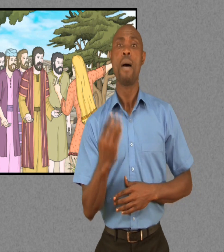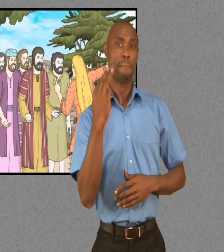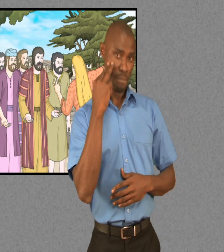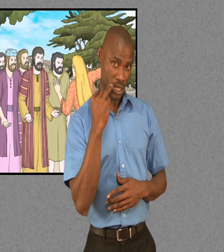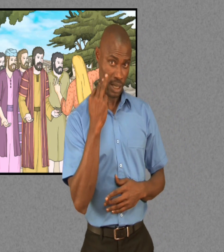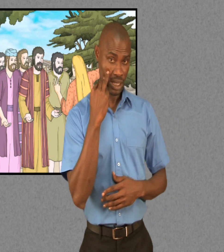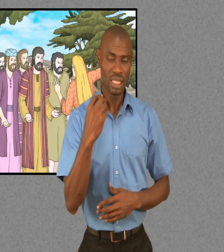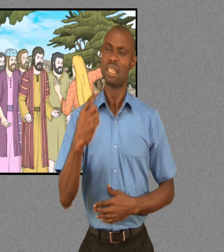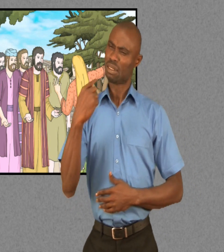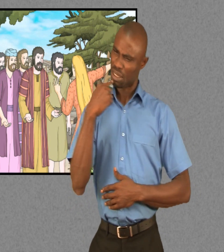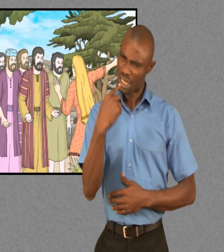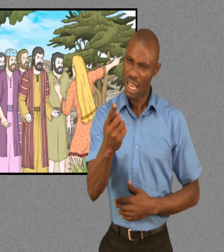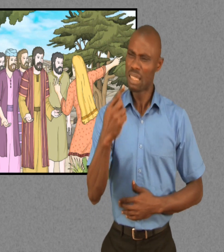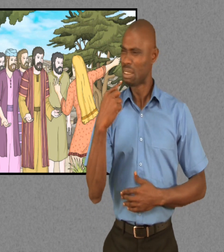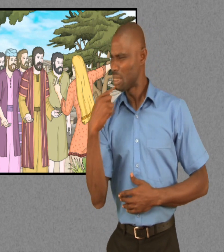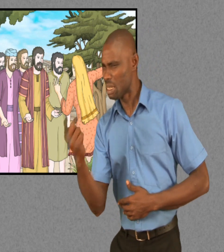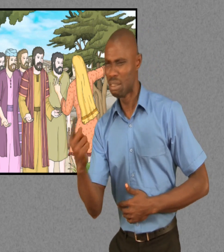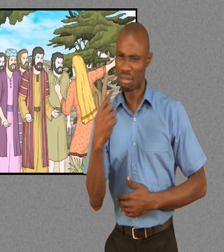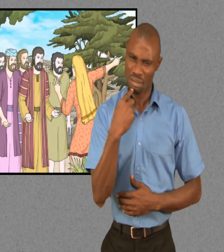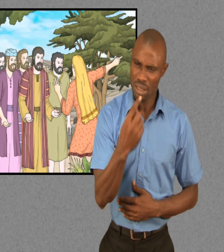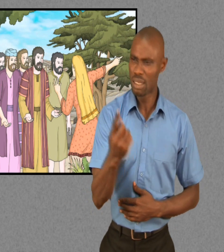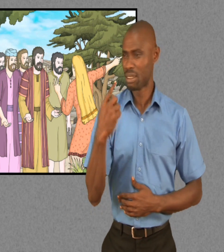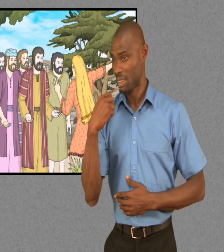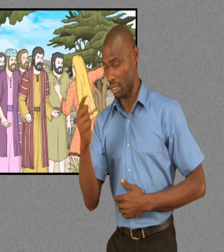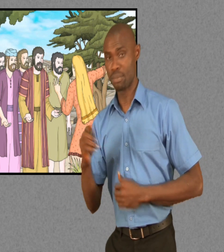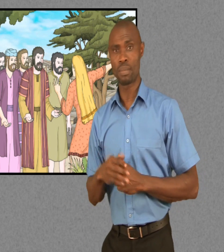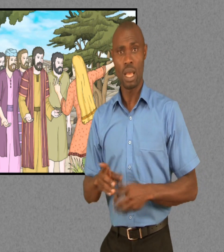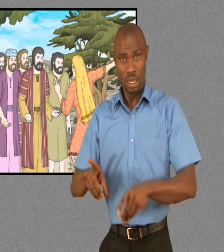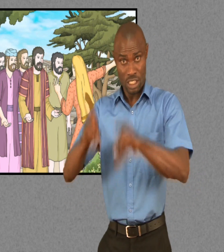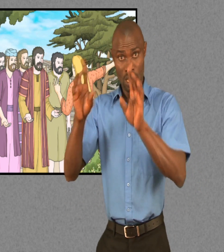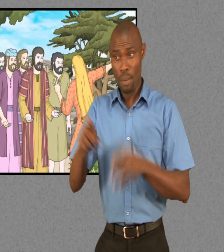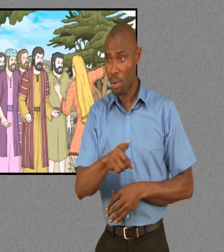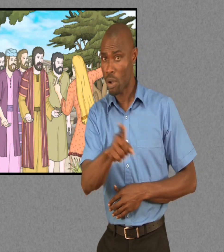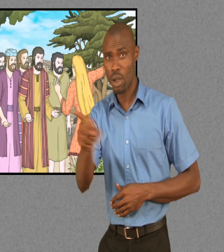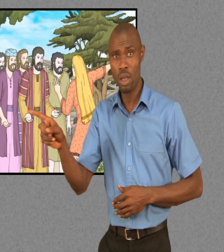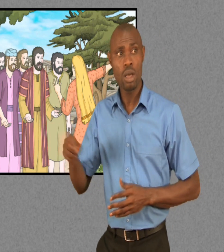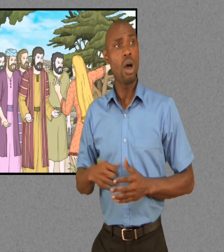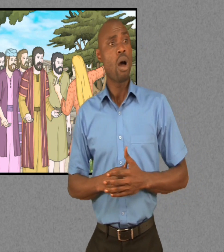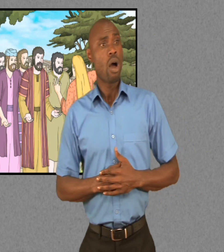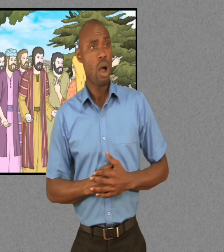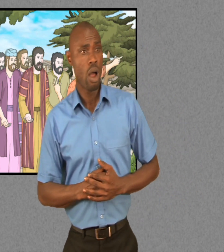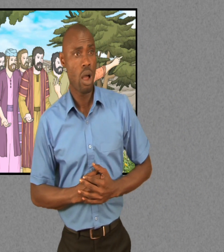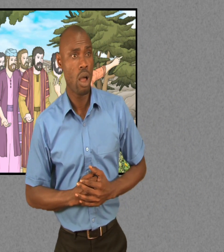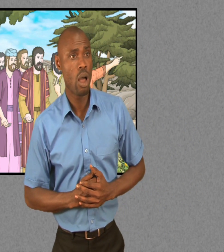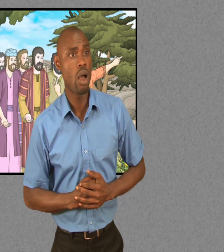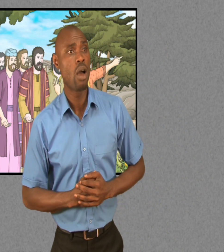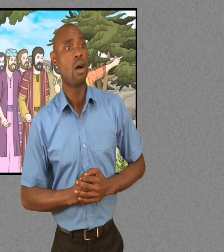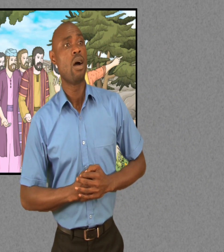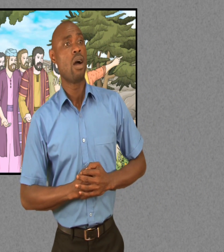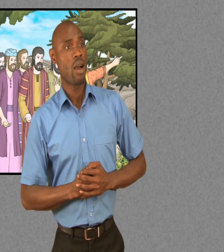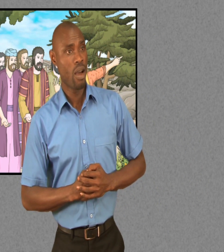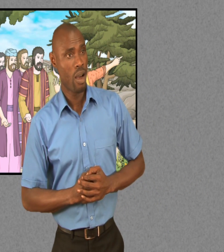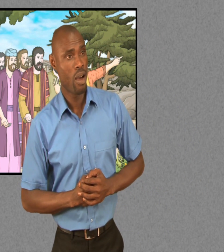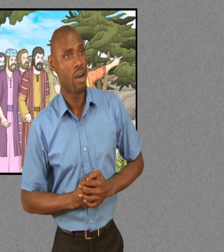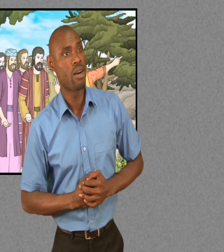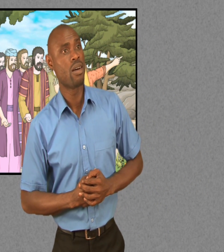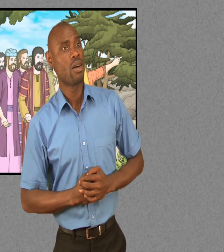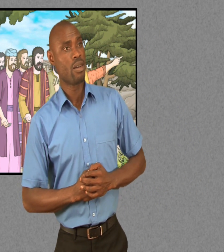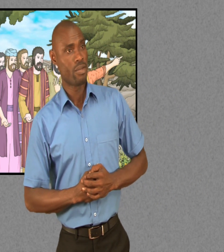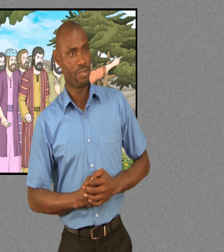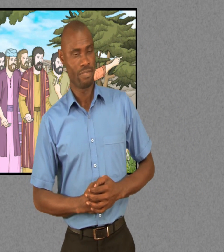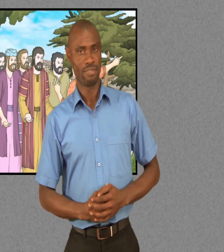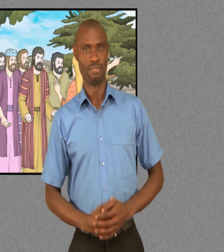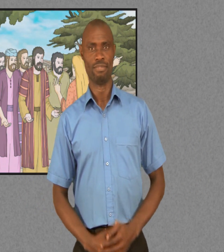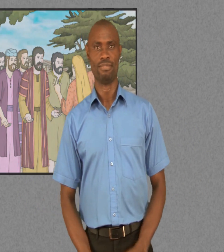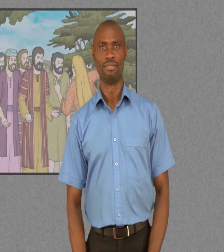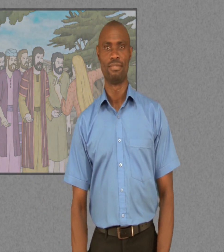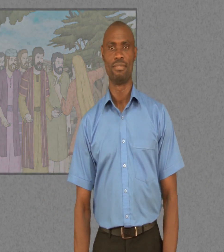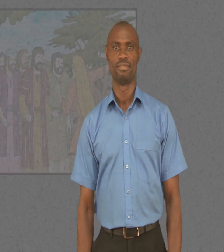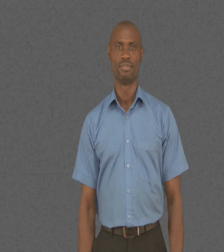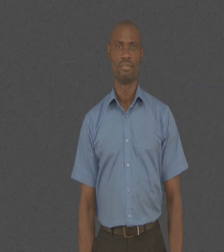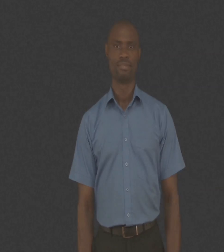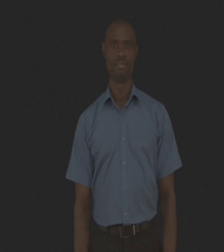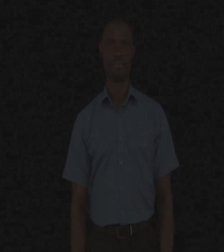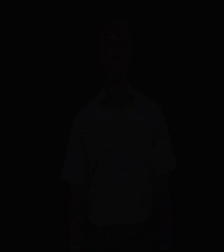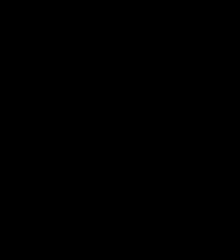And she told them what He had said to her.